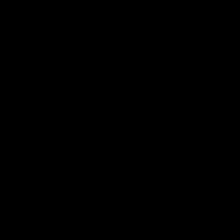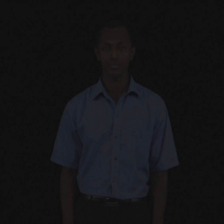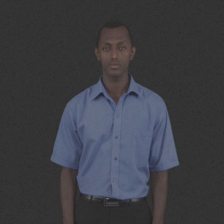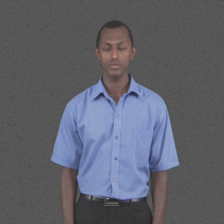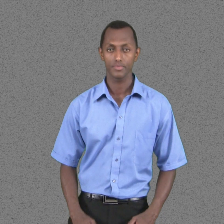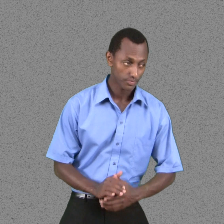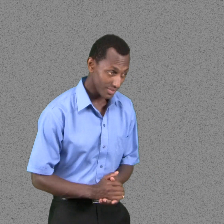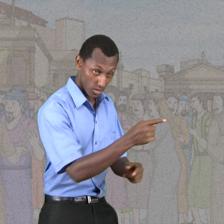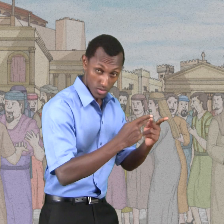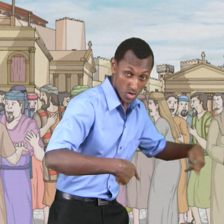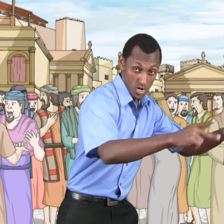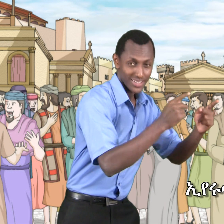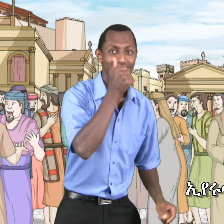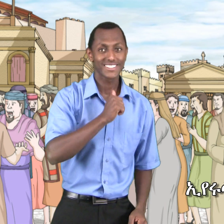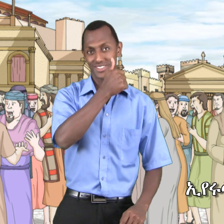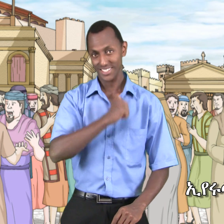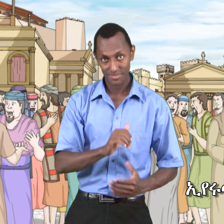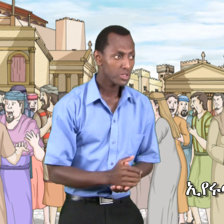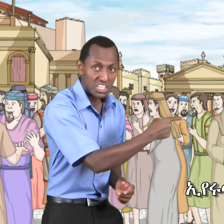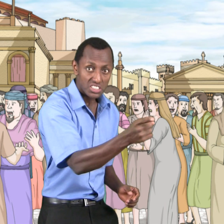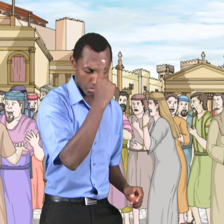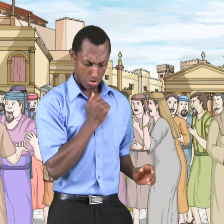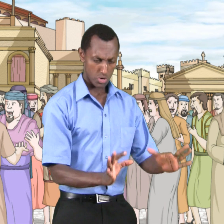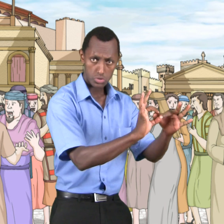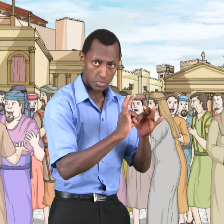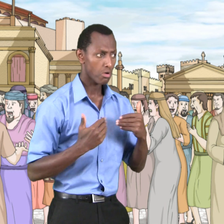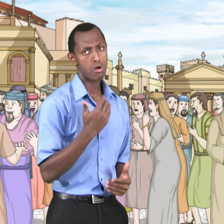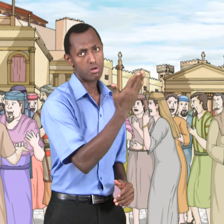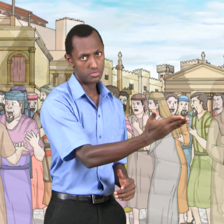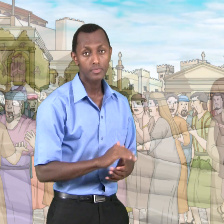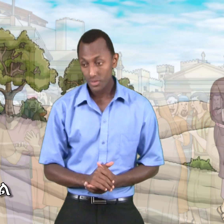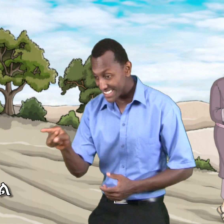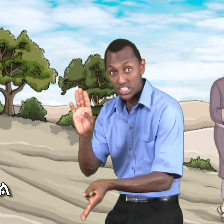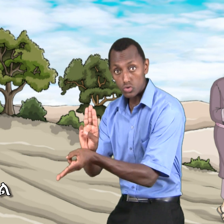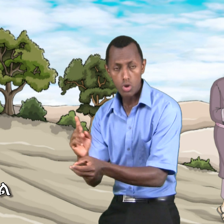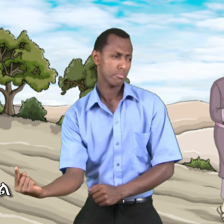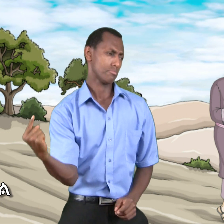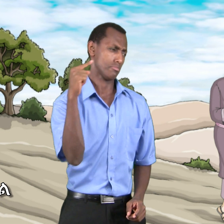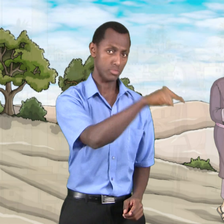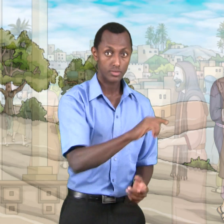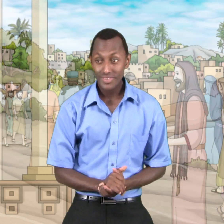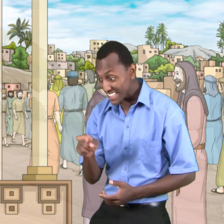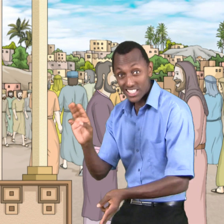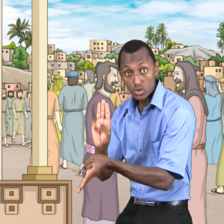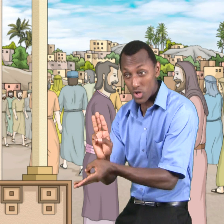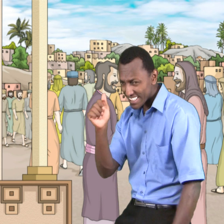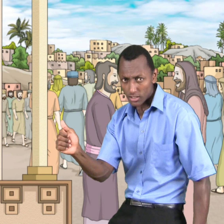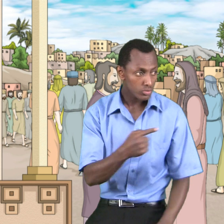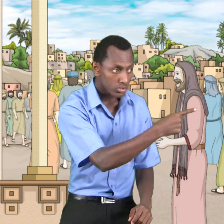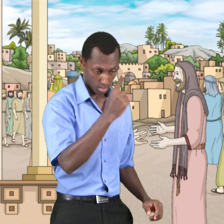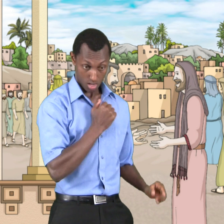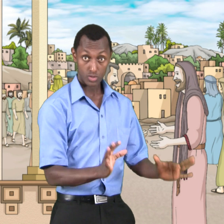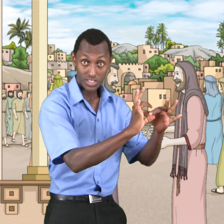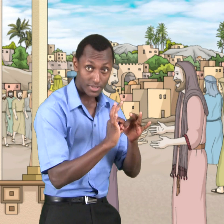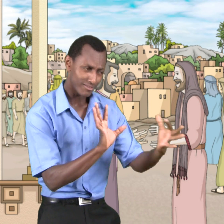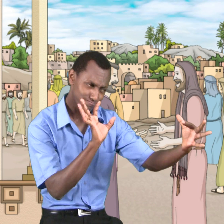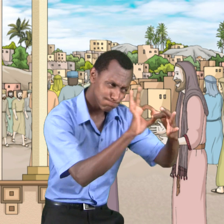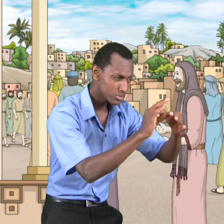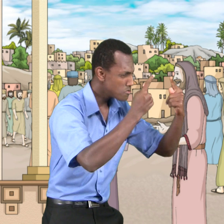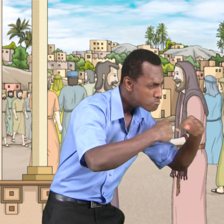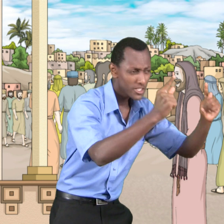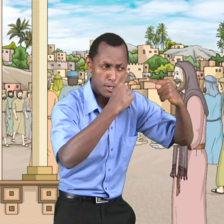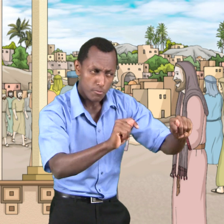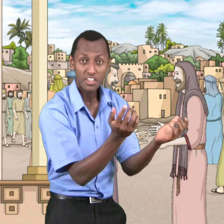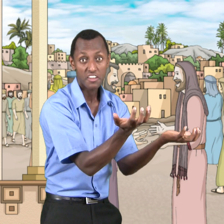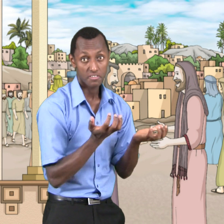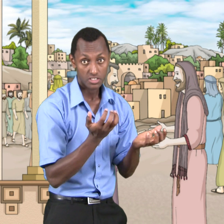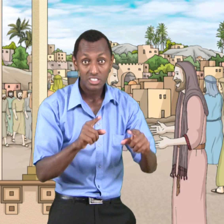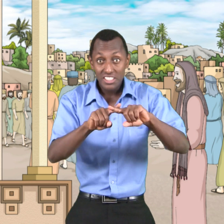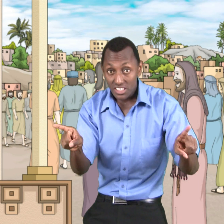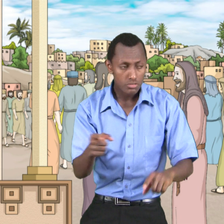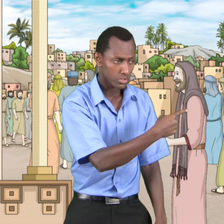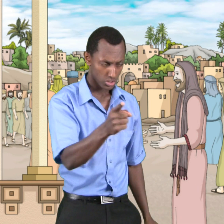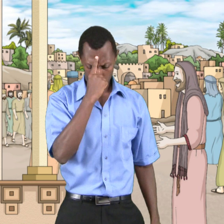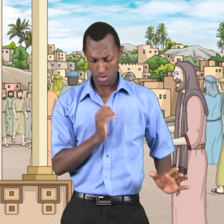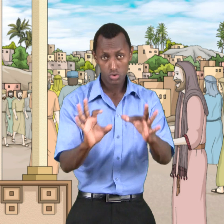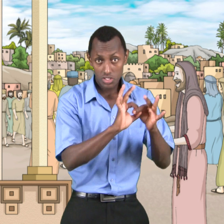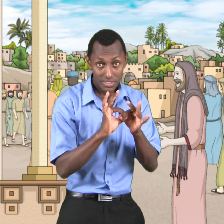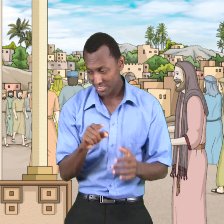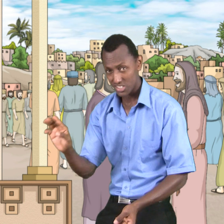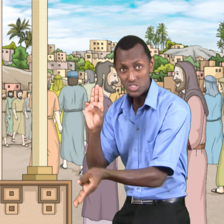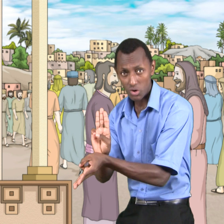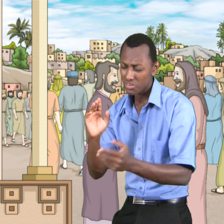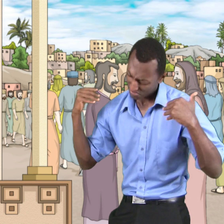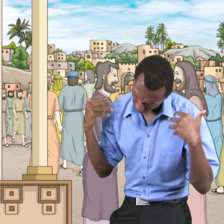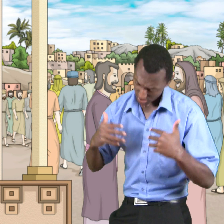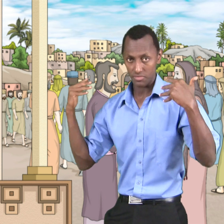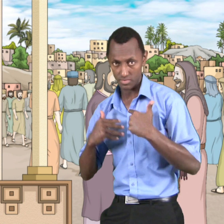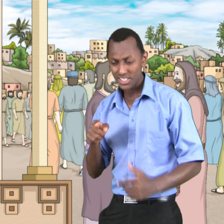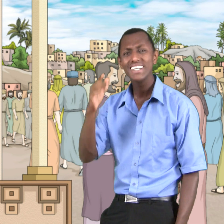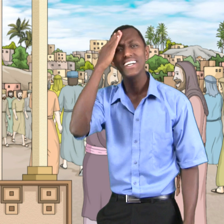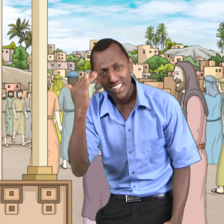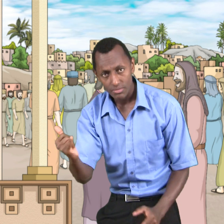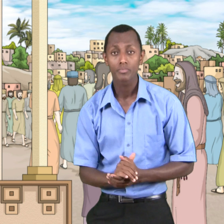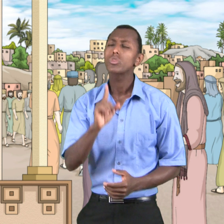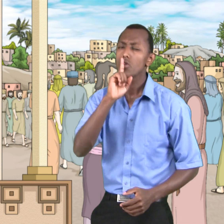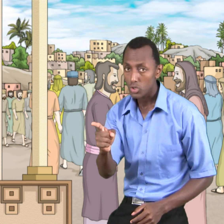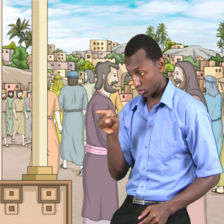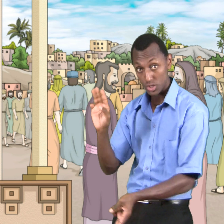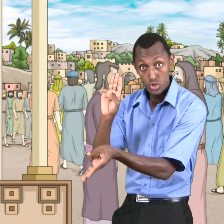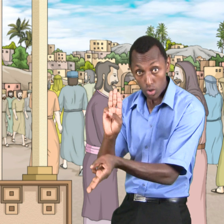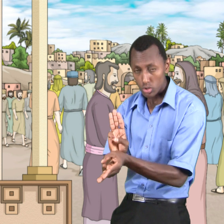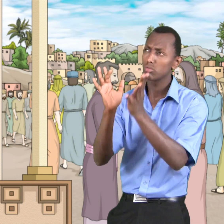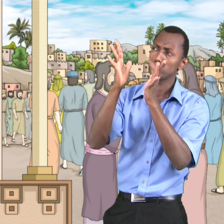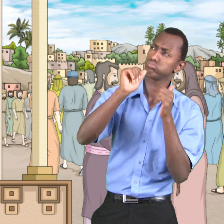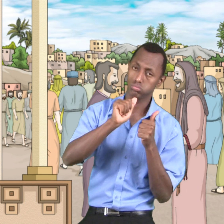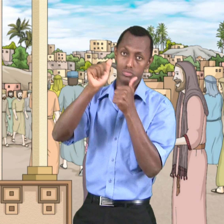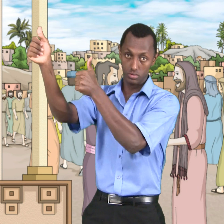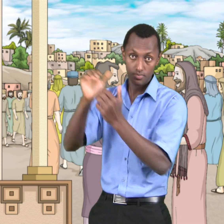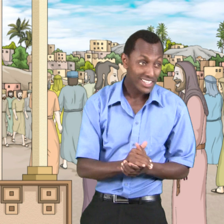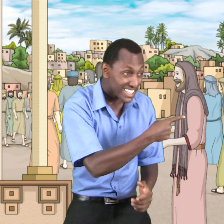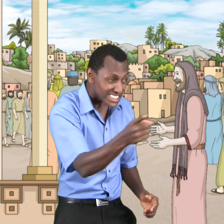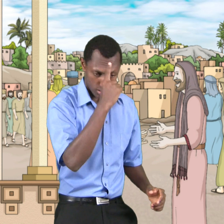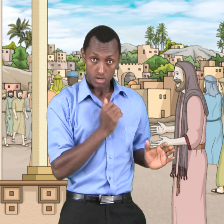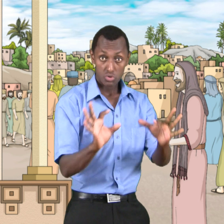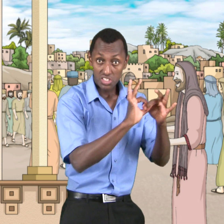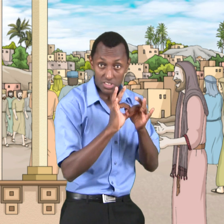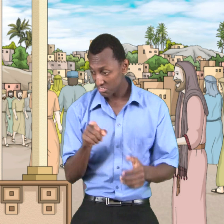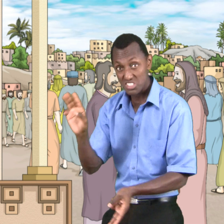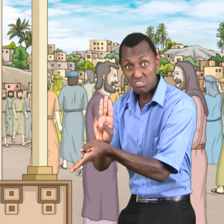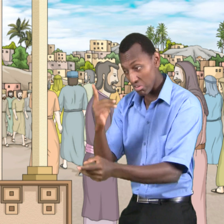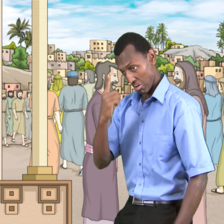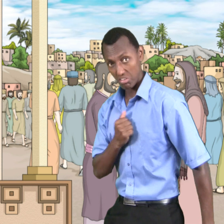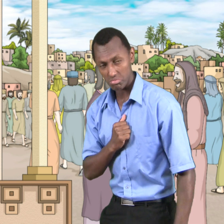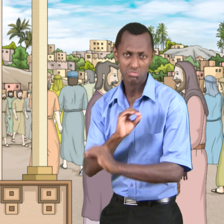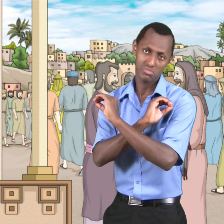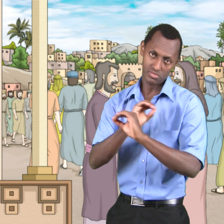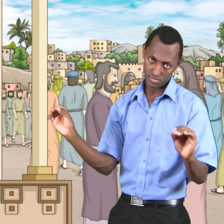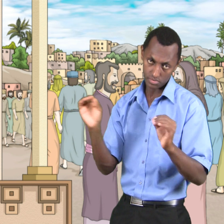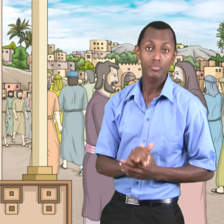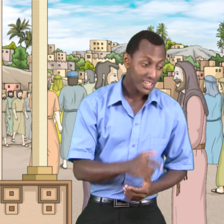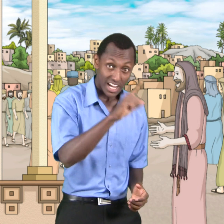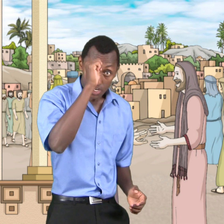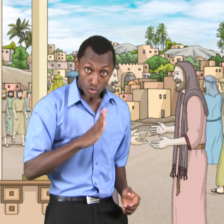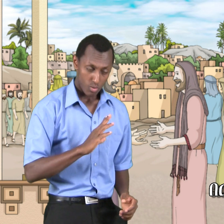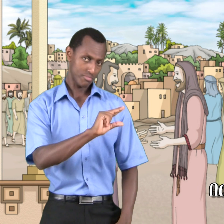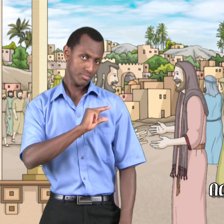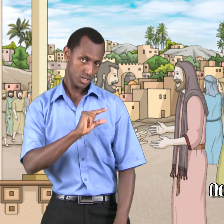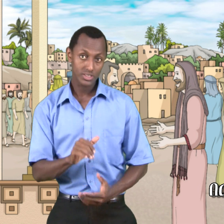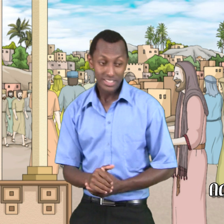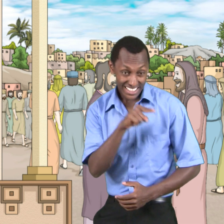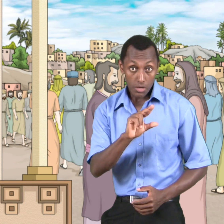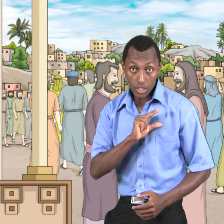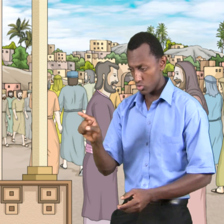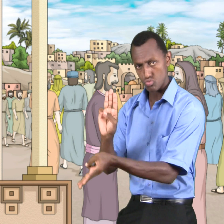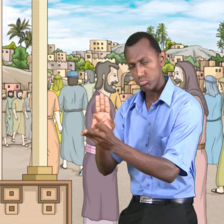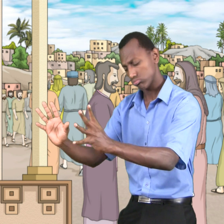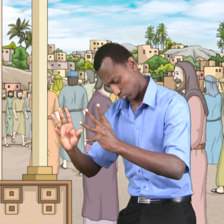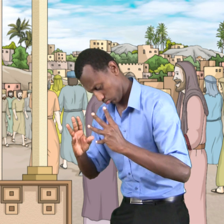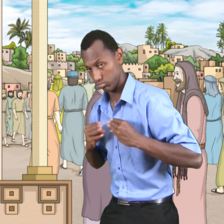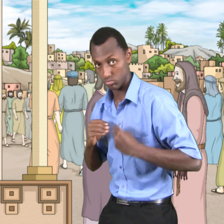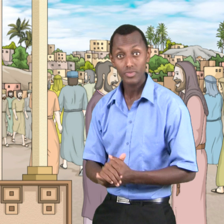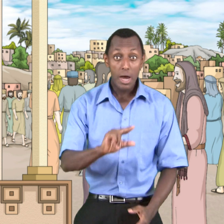When Saul arrived in Jerusalem, he tried to join the disciples, but they were all afraid of him, not believing that he was a disciple.